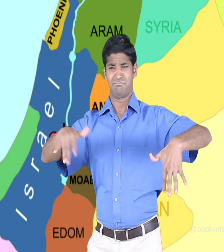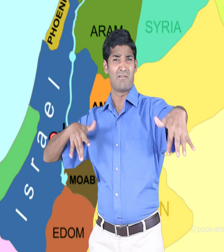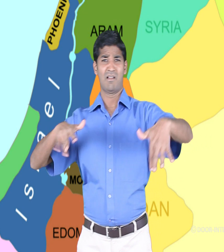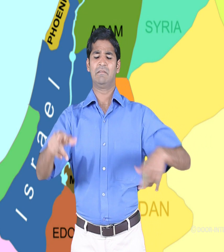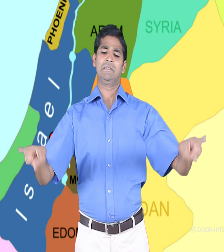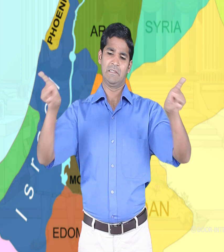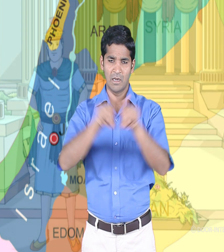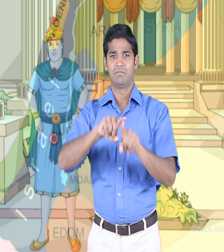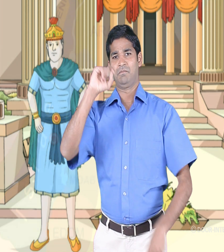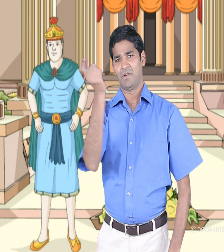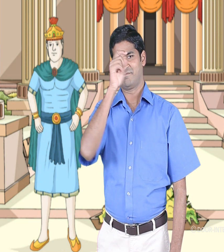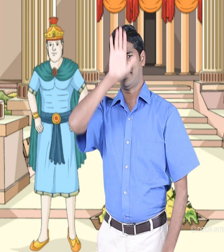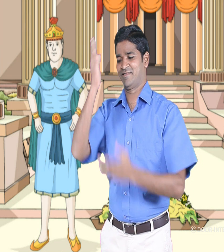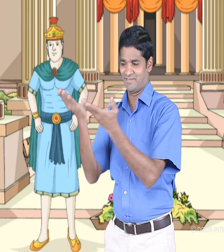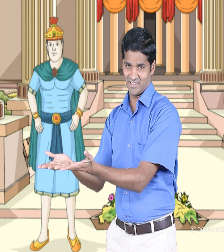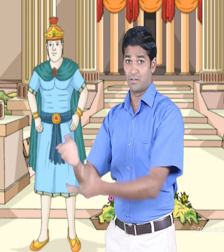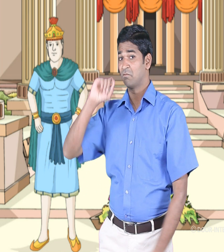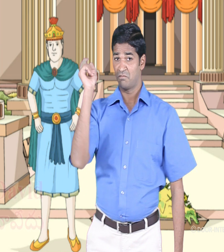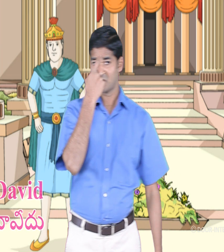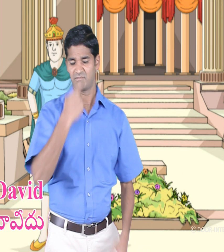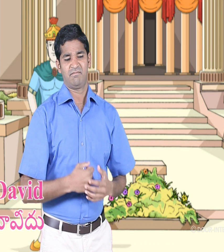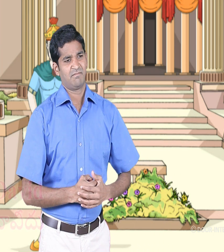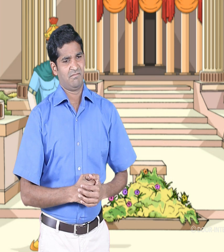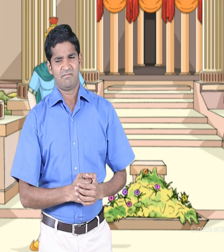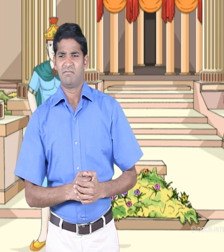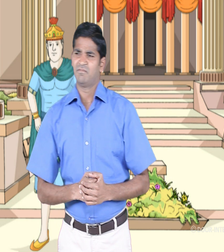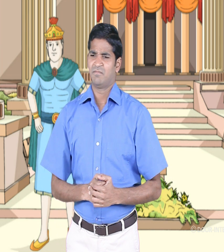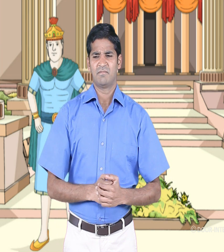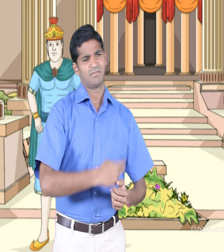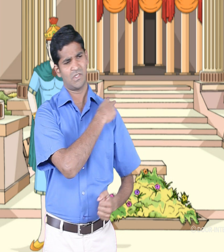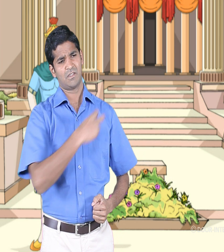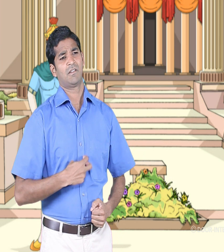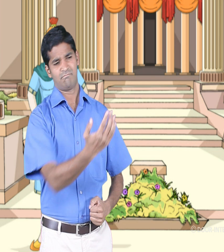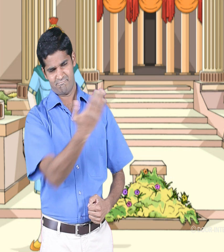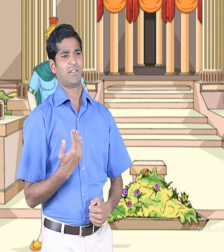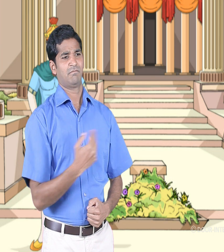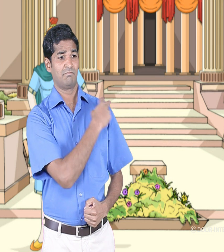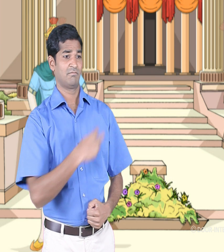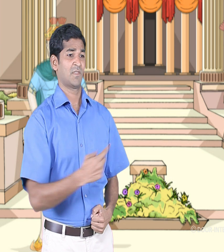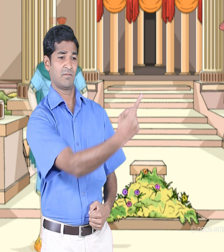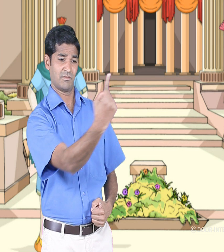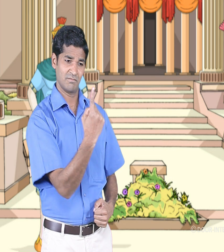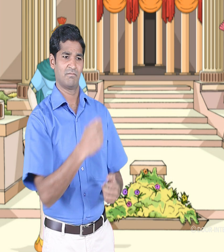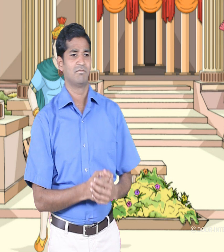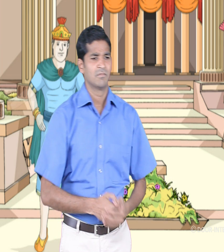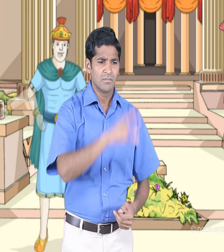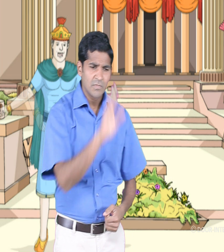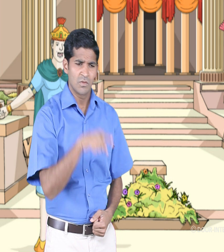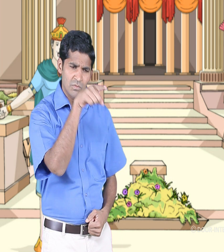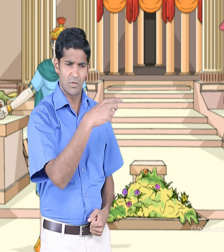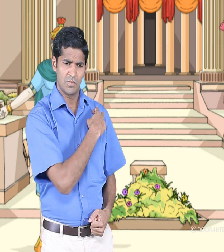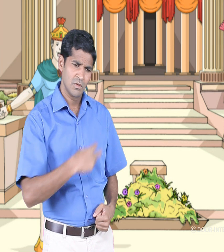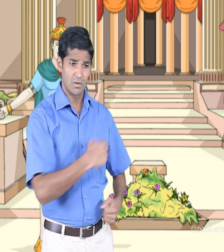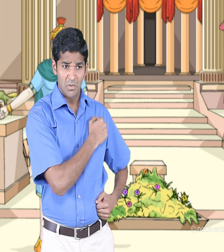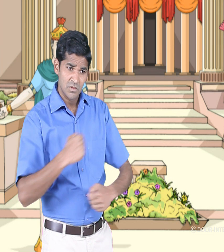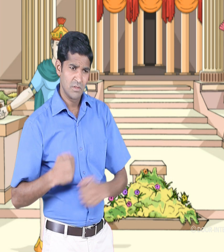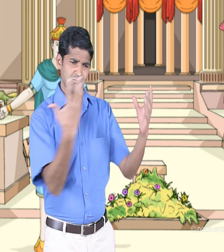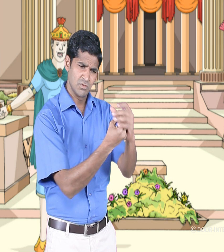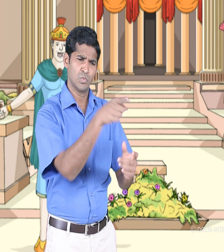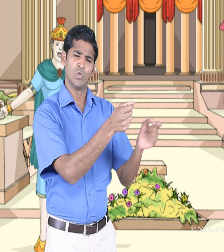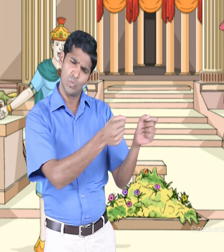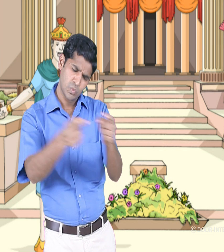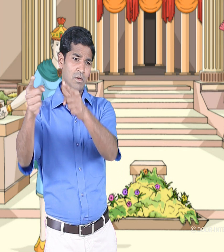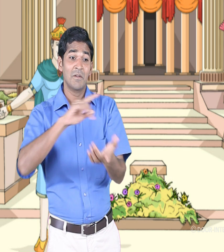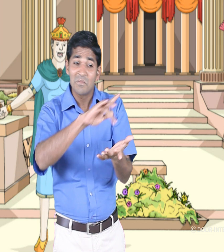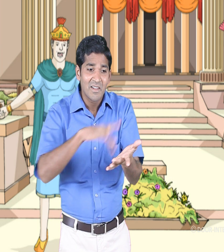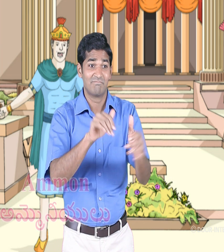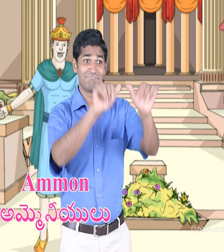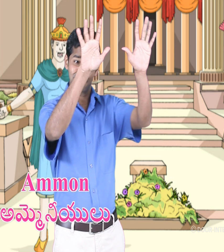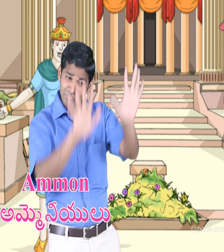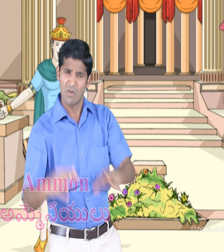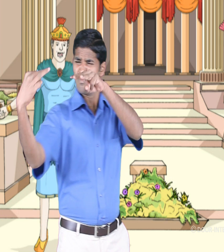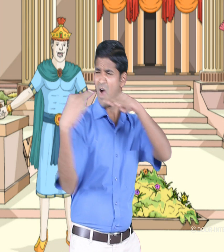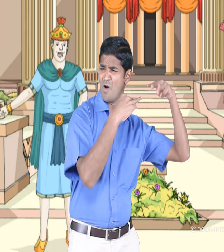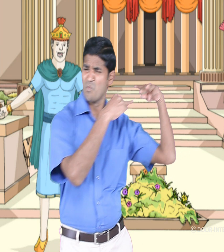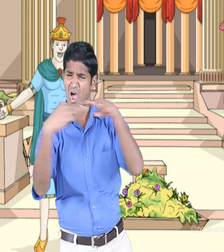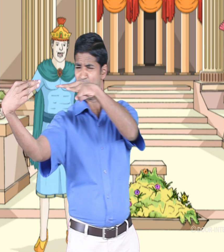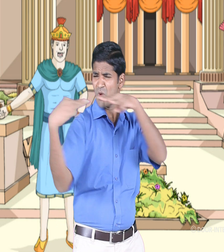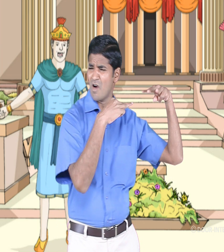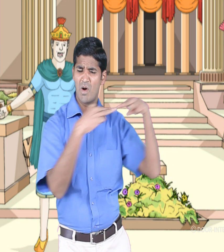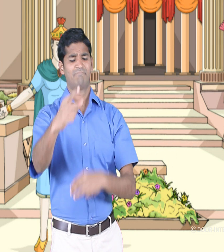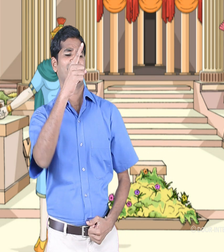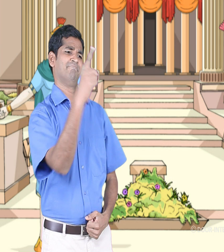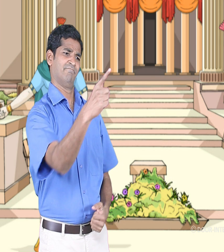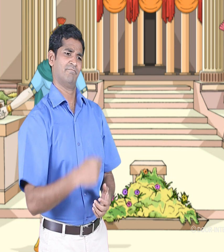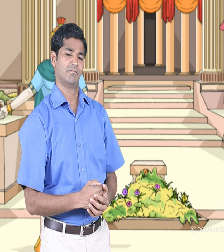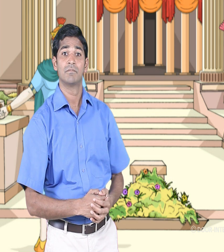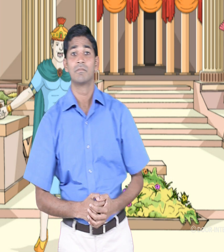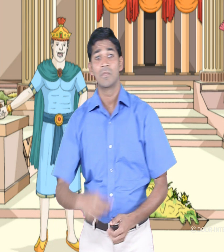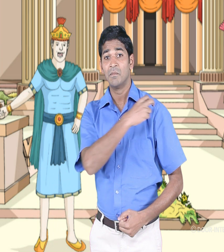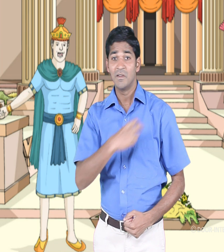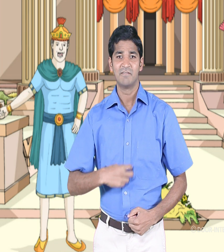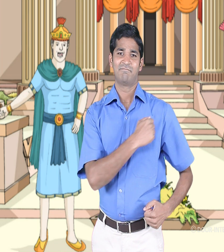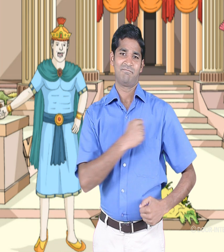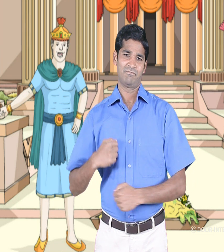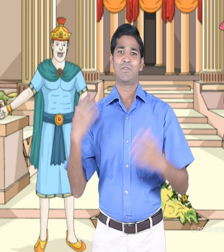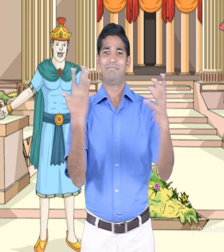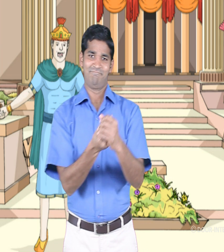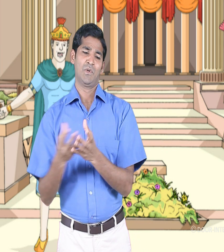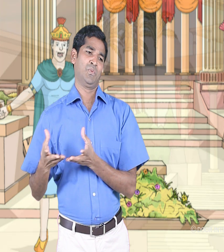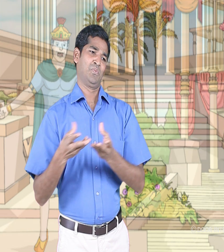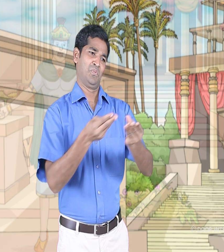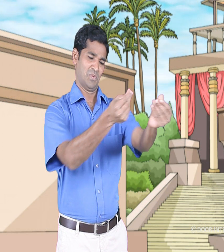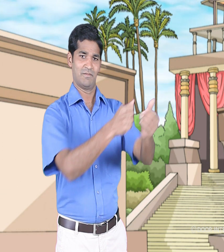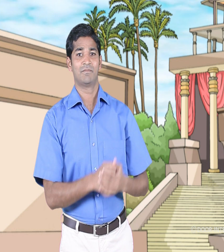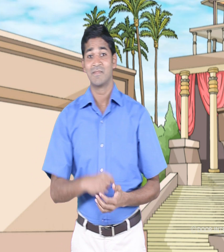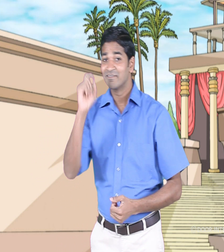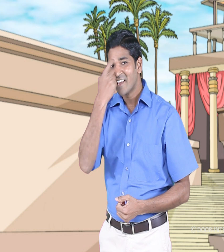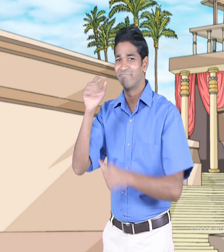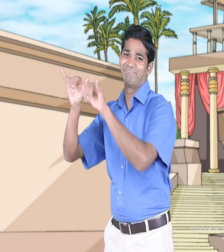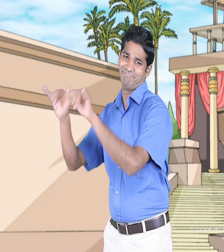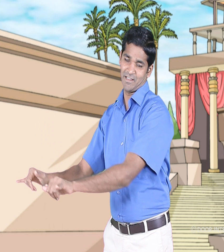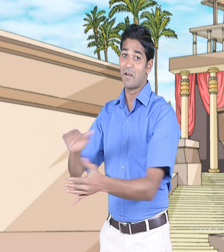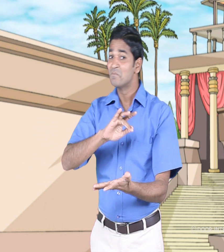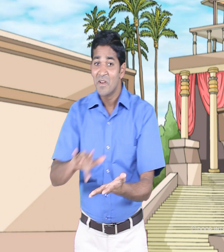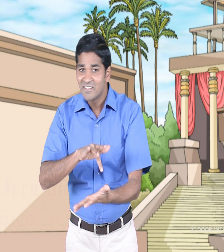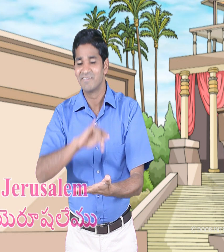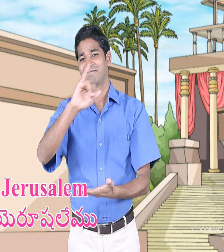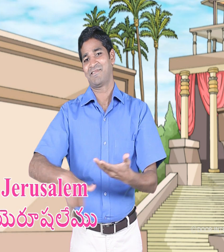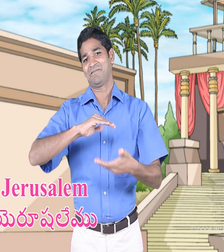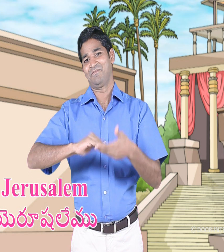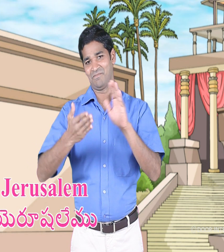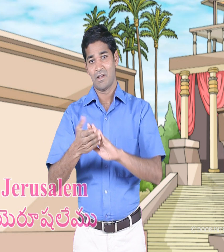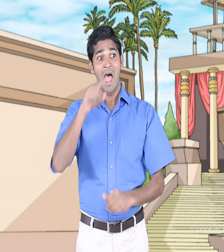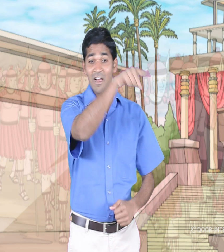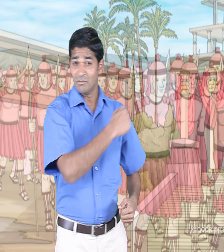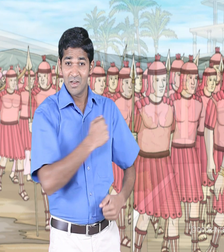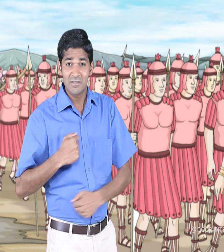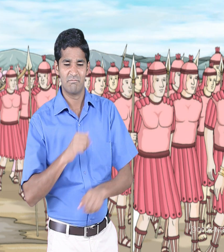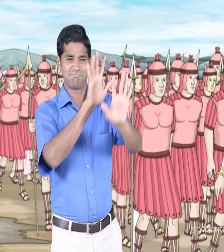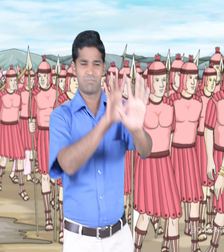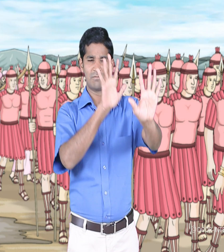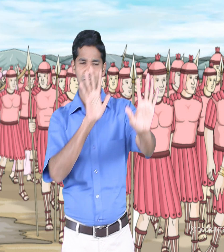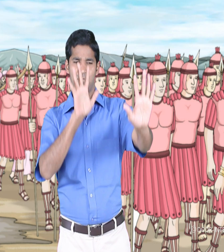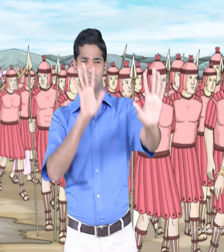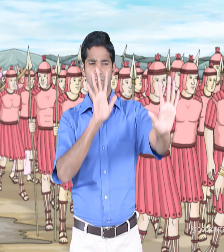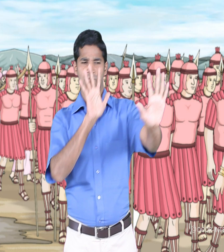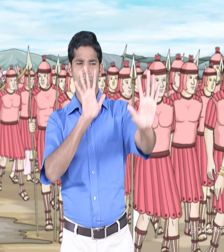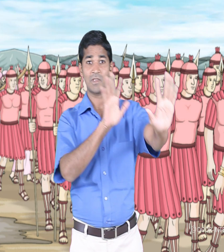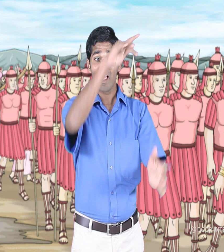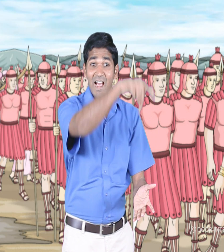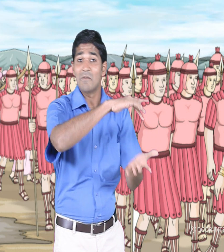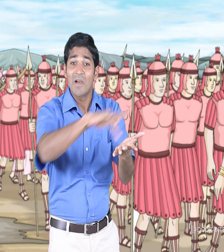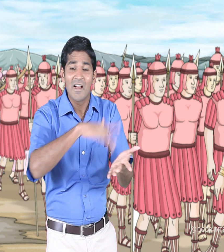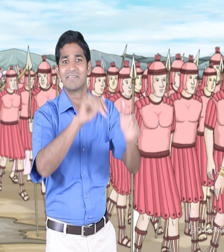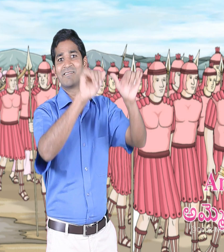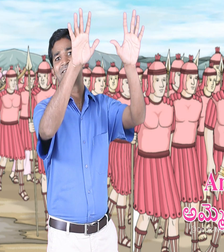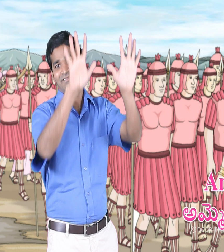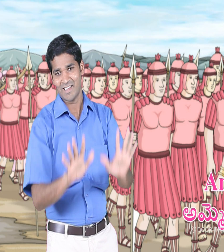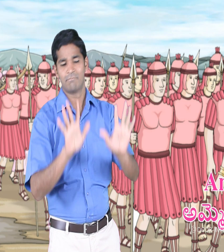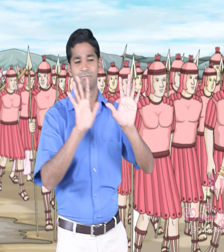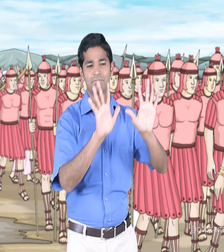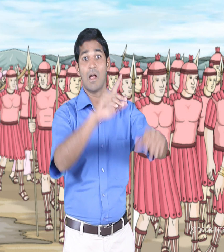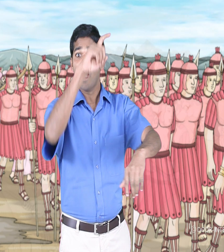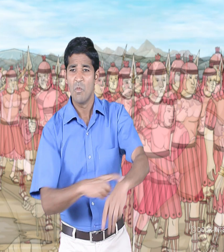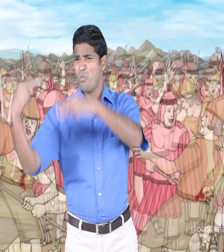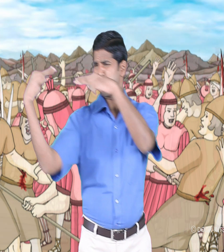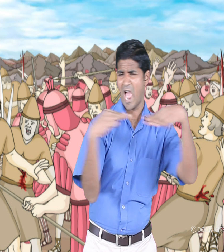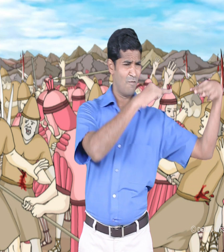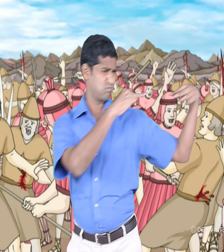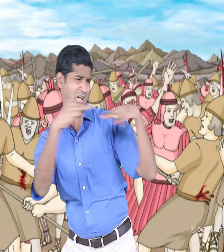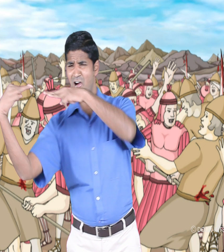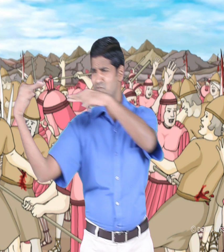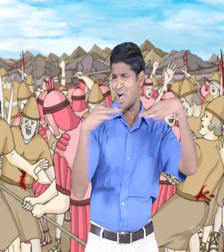In the spring, at the time when kings march out to war, David sent out Joab and his servants with the whole army of Israel.